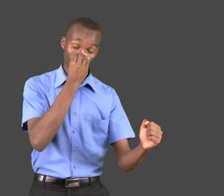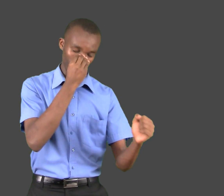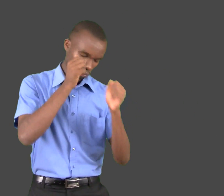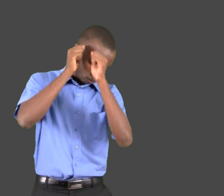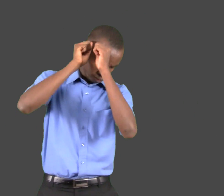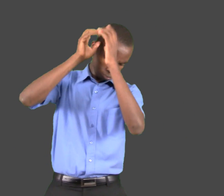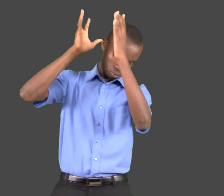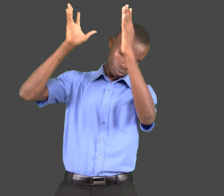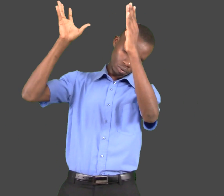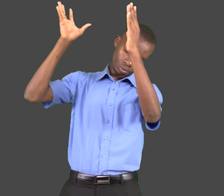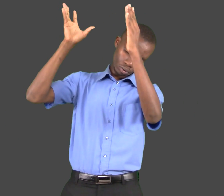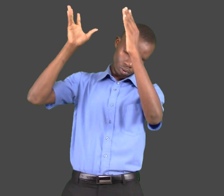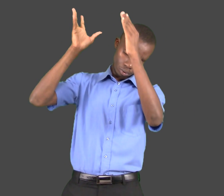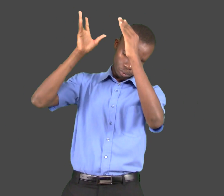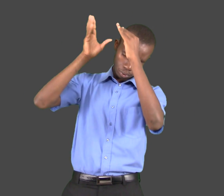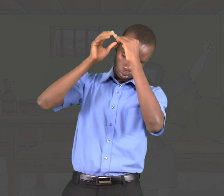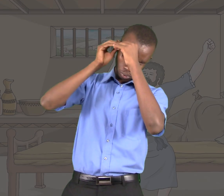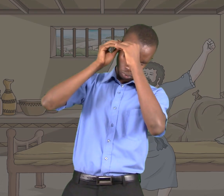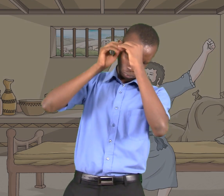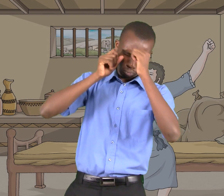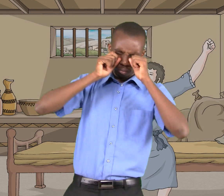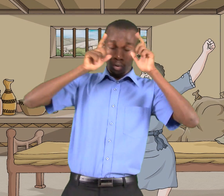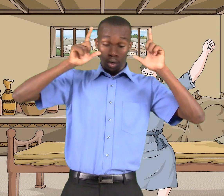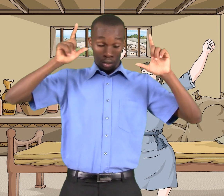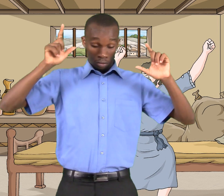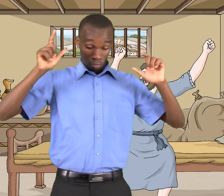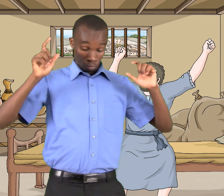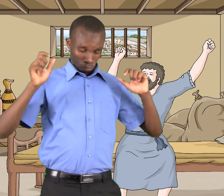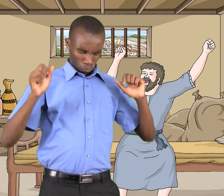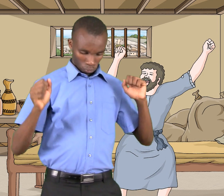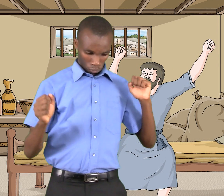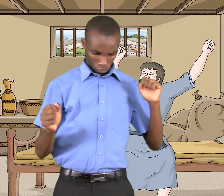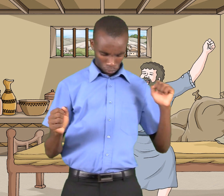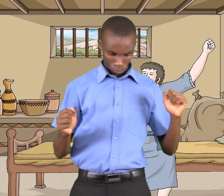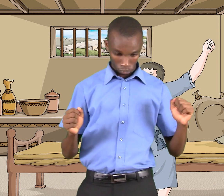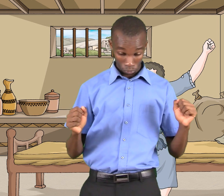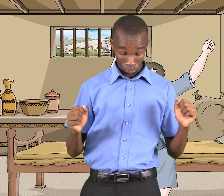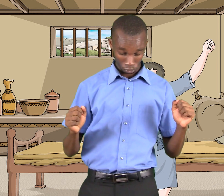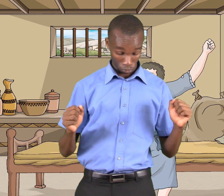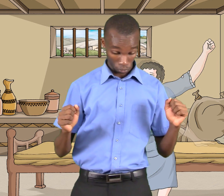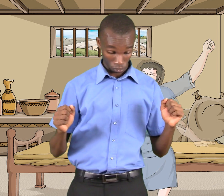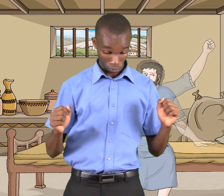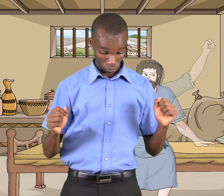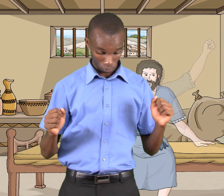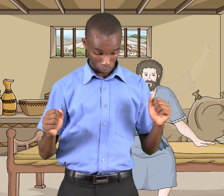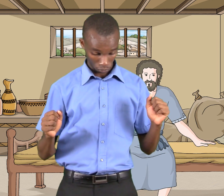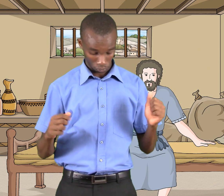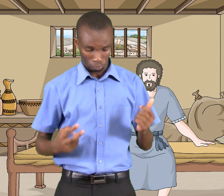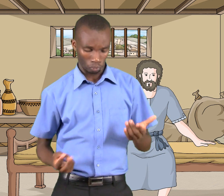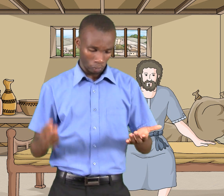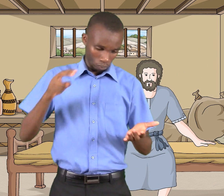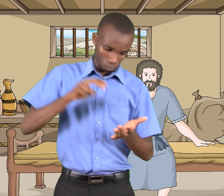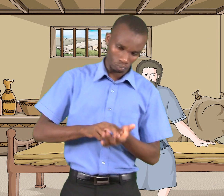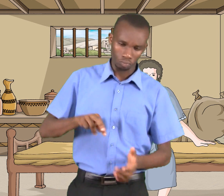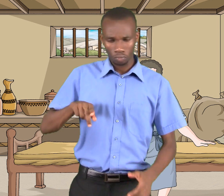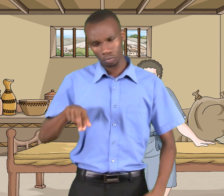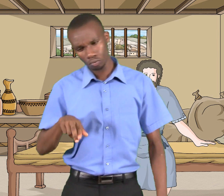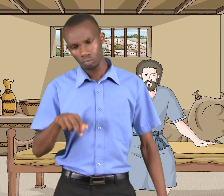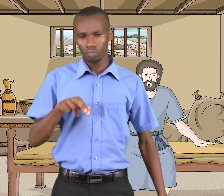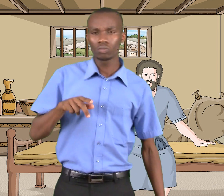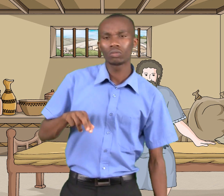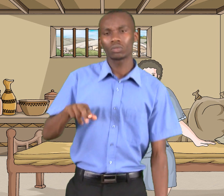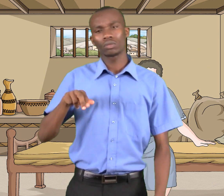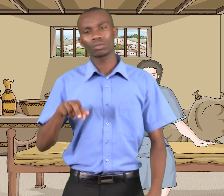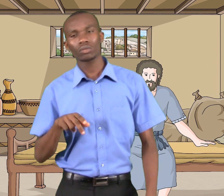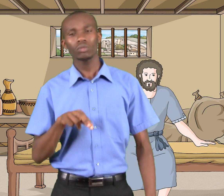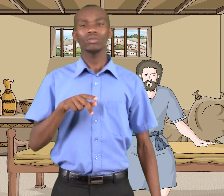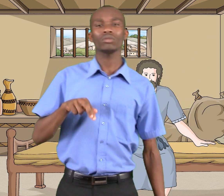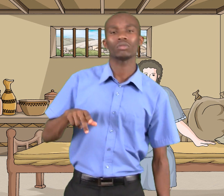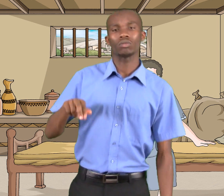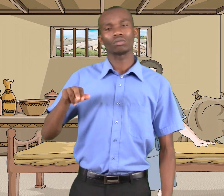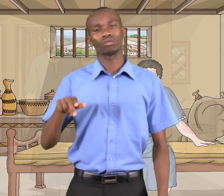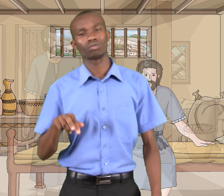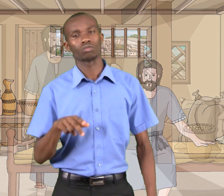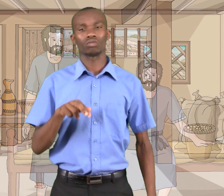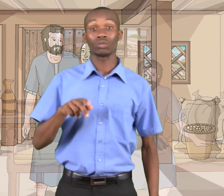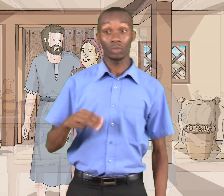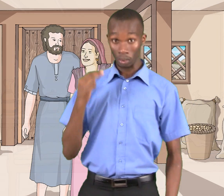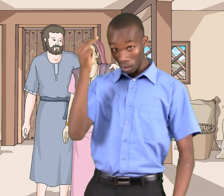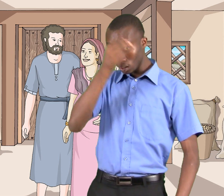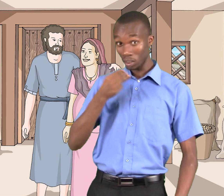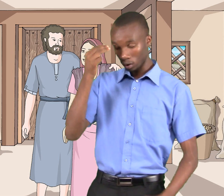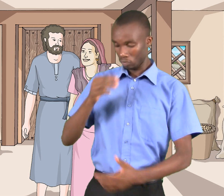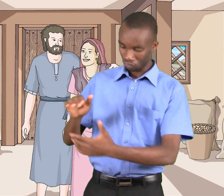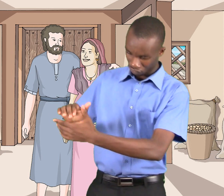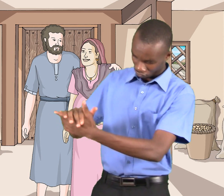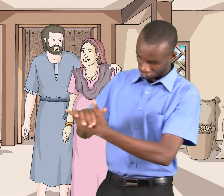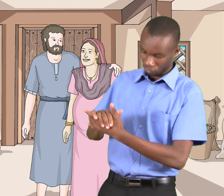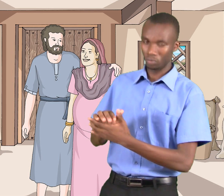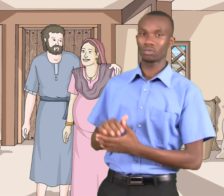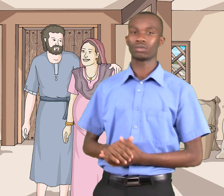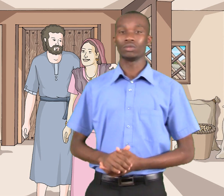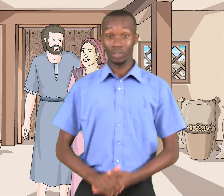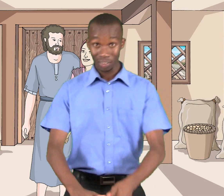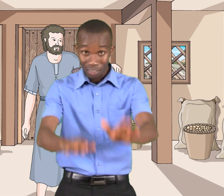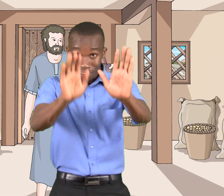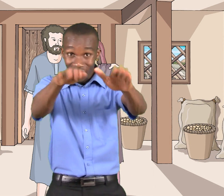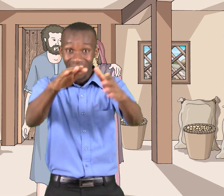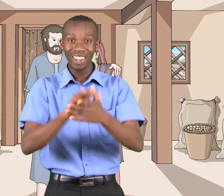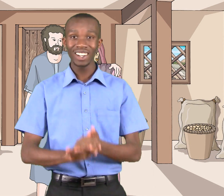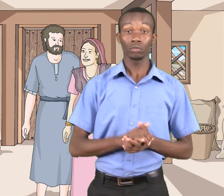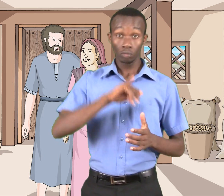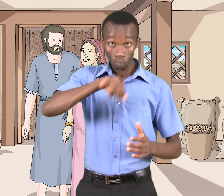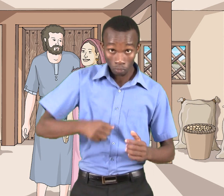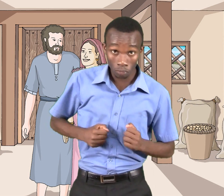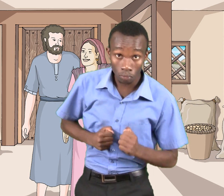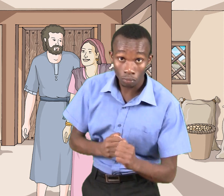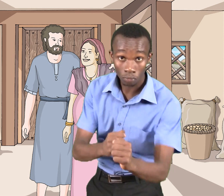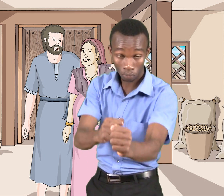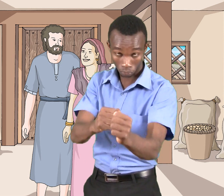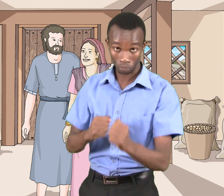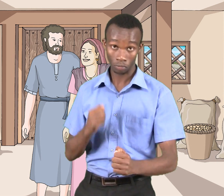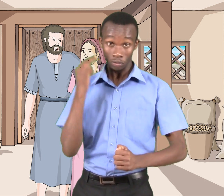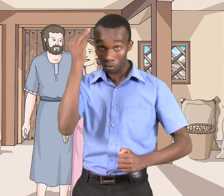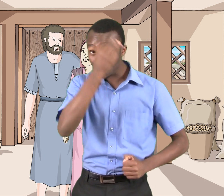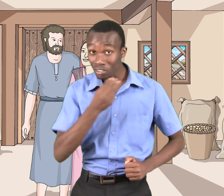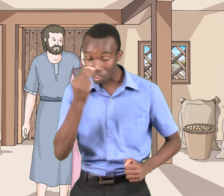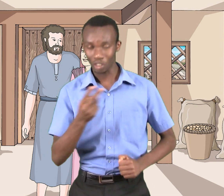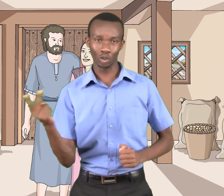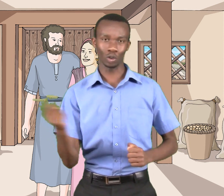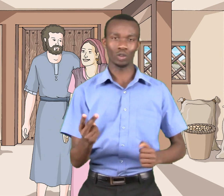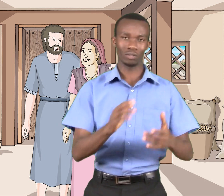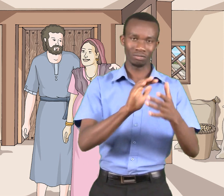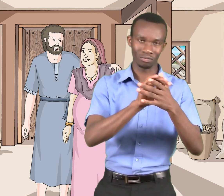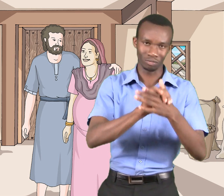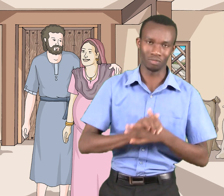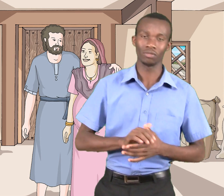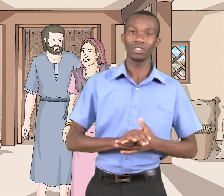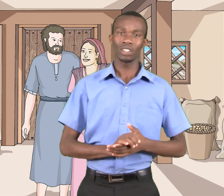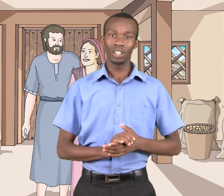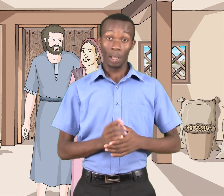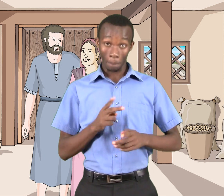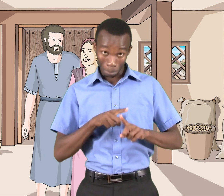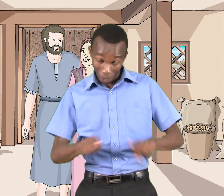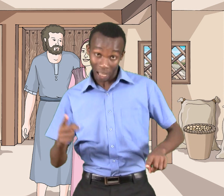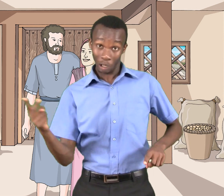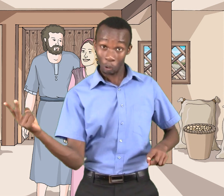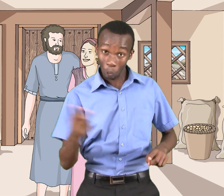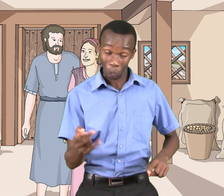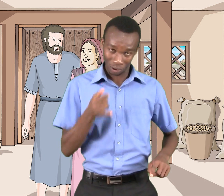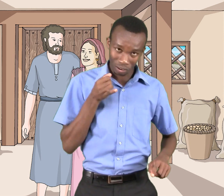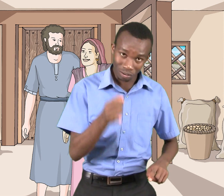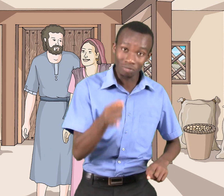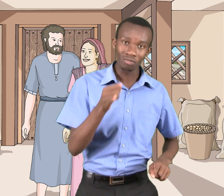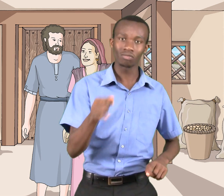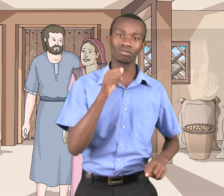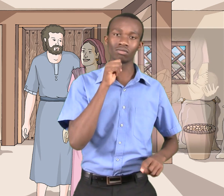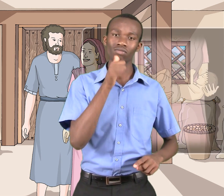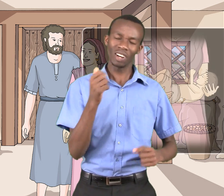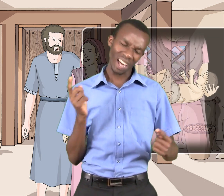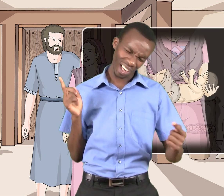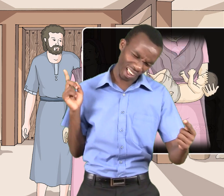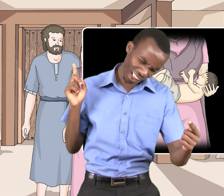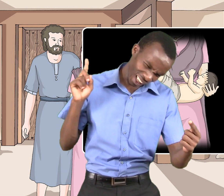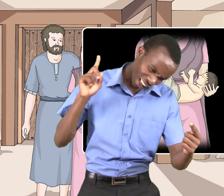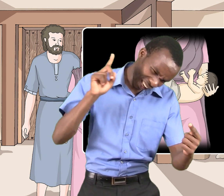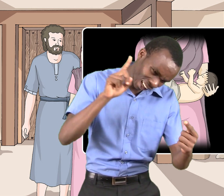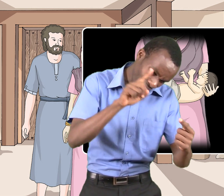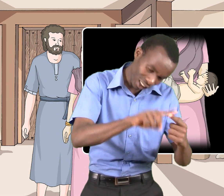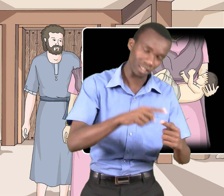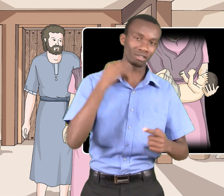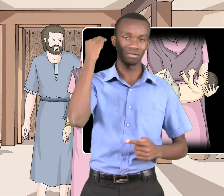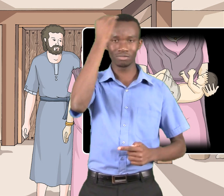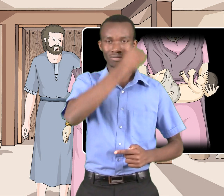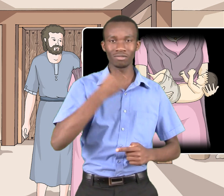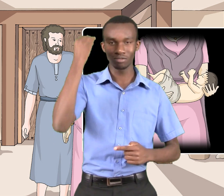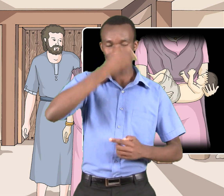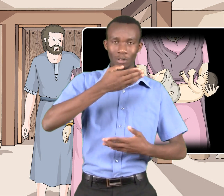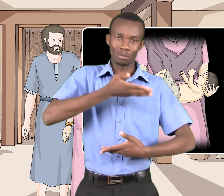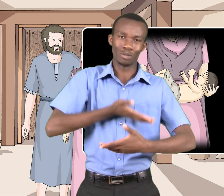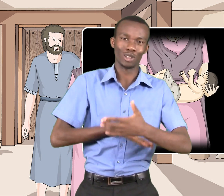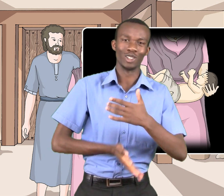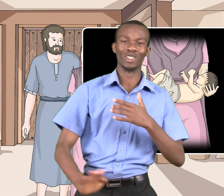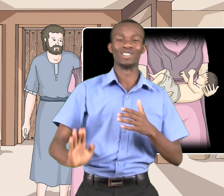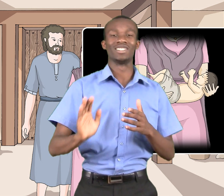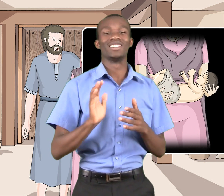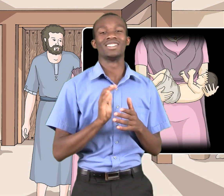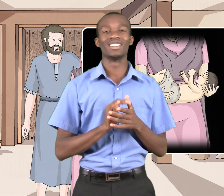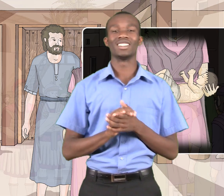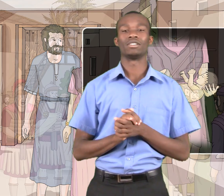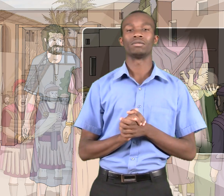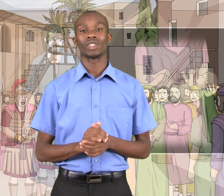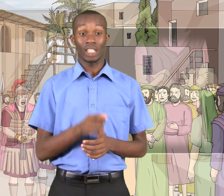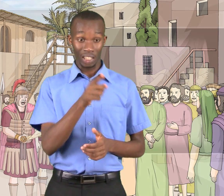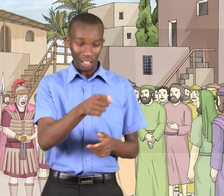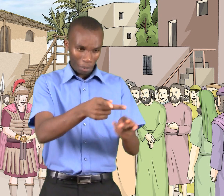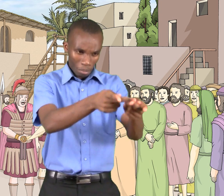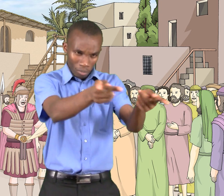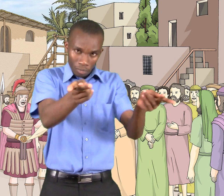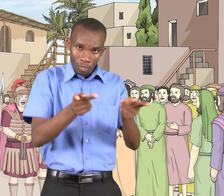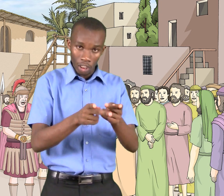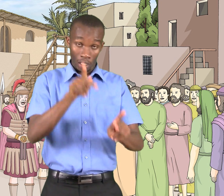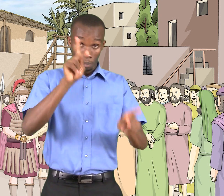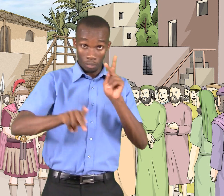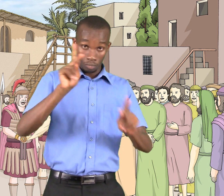When Joseph woke up, he did as the angel of the Lord had commanded him, and embraced Mary as his wife. But he had no union with her until she gave birth to a Son. And he gave Him the name Jesus. In the sixth month, God sent the angel Gabriel to a town in Galilee called Nazareth, to a virgin pledged in marriage to a man named Joseph, who was of the house of David. And the virgin’s name was Mary. The angel appeared to her and said, “Greetings, you who are highly favored! The Lord is with you.” Mary was greatly troubled at his words and wondered what kind of greeting this might be. So the angel told her, “Do not be afraid, Mary, for you have found favor with God. Behold, you will conceive and give birth to a son, and you are to give Him the name Jesus. He will be great and will be called the Son of the Most High. The Lord God will give Him the throne of His father David, and He will reign over the house of Jacob forever. His kingdom will never end!” “How can this be,” Mary asked the angel, “since I am a virgin?” The angel replied, “The Holy Spirit will come upon you, and the power of the Most High will overshadow you. So the Holy One to be born will be called the Son of God. Look, even Elizabeth your relative has conceived a son in her old age, and she who was called barren is in her sixth month. For no word from God will ever fail.” “I am the Lord’s servant,” Mary answered. “May it happen to me according to your word.” Then the angel left her. In those days Mary got ready and hurried to a town in the hill country of Judah, where she entered the home of Zechariah and greeted Elizabeth. When Elizabeth heard Mary’s greeting, the baby leaped in her womb, and Elizabeth was filled with the Holy Spirit. In a loud voice she exclaimed, “Blessed are you among women, and blessed is the fruit of your womb! And why am I so honored, that the mother of my Lord should come to me? For as soon as the sound of your greeting reached my ears, the baby in my womb leaped for joy. Blessed is she who has believed that the Lord’s word to her will be fulfilled.” Then Mary said: “My soul magnifies the Lord, and my spirit rejoices in God my Savior! For He has looked with favor on the humble state of His servant. From now on all generations will call me blessed. For the Mighty One has done great things for me. Holy is His name. His mercy extends to those who fear Him, from generation to generation. He has performed mighty deeds with His arm; He has scattered those who are proud in the thoughts of their hearts. He has brought down rulers from their thrones, but has exalted the humble. He has filled the hungry with good things, but has sent the rich away empty. He has helped His servant Israel, remembering to be merciful, as He promised to our fathers, to Abraham and his descendants forever.” Mary stayed with Elizabeth for about three months and then returned home.